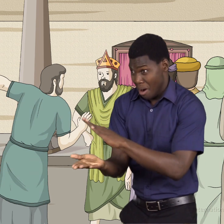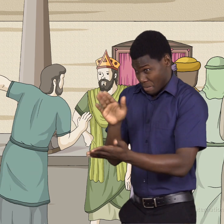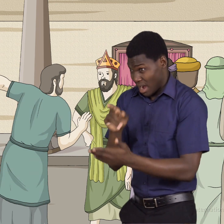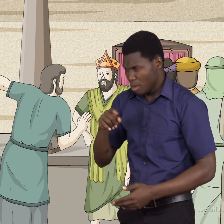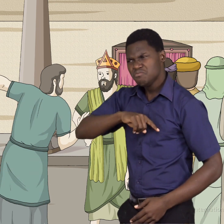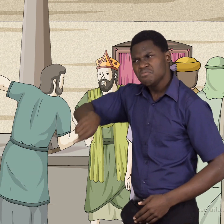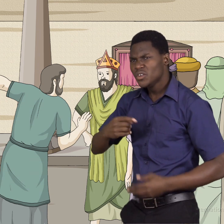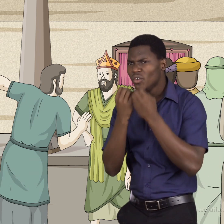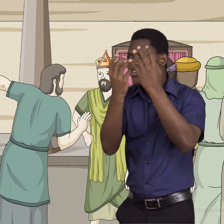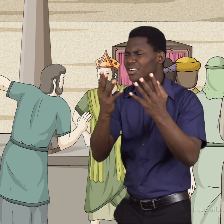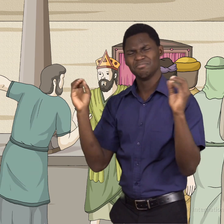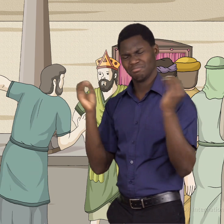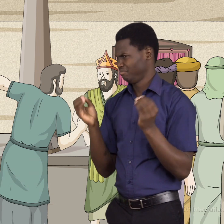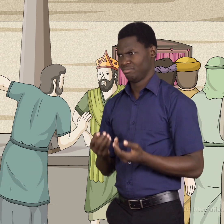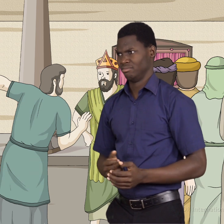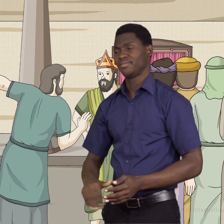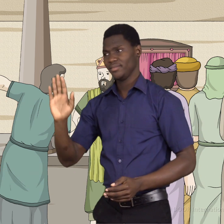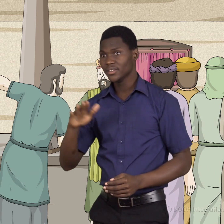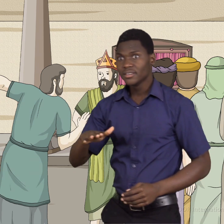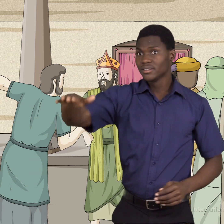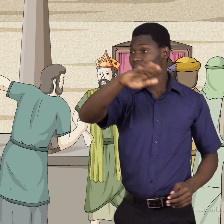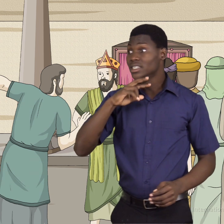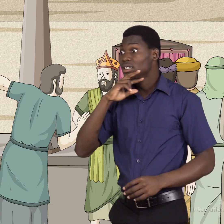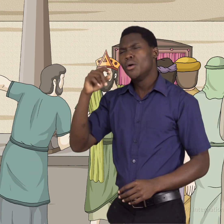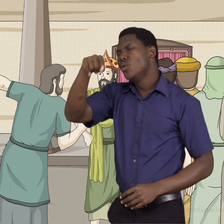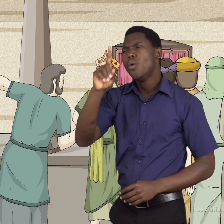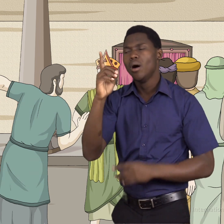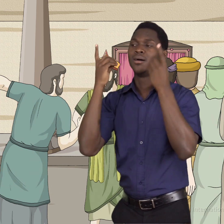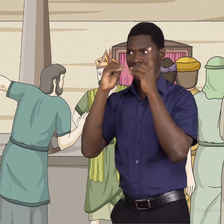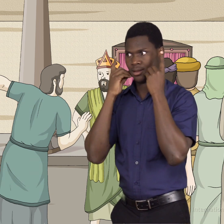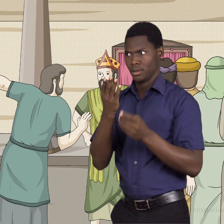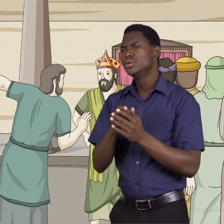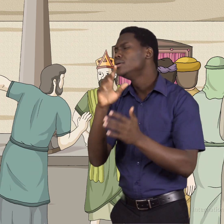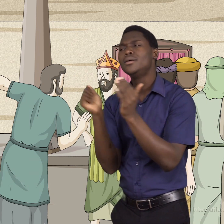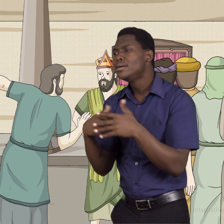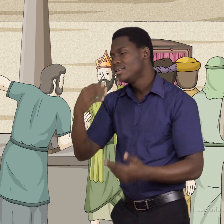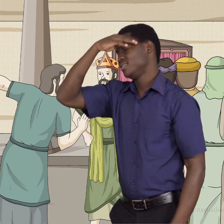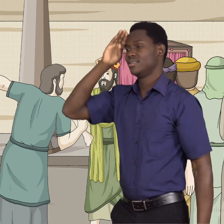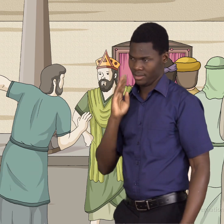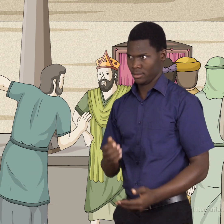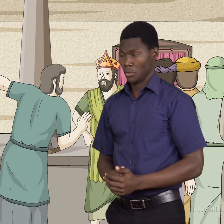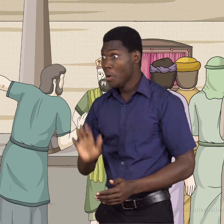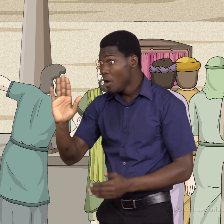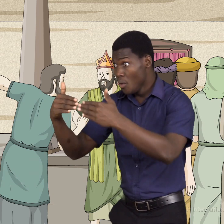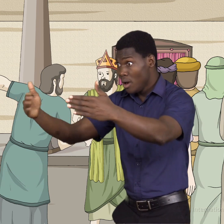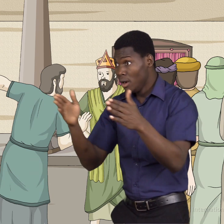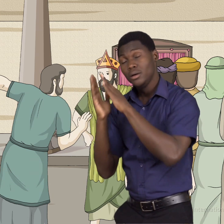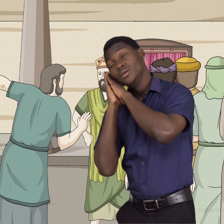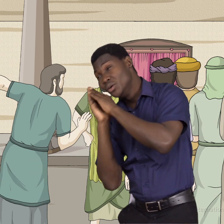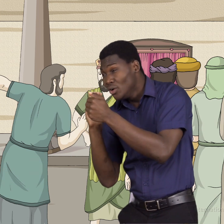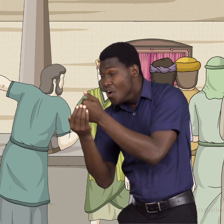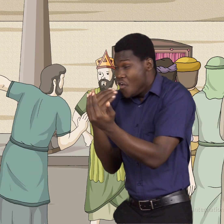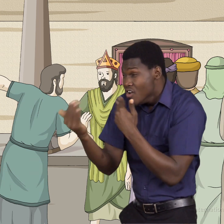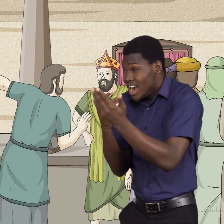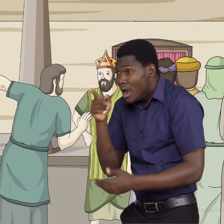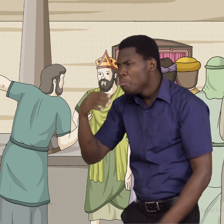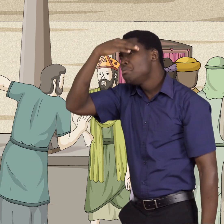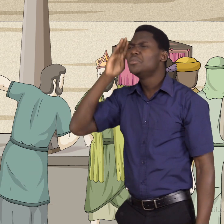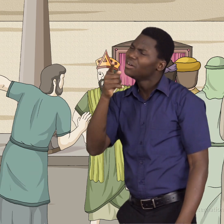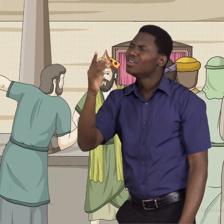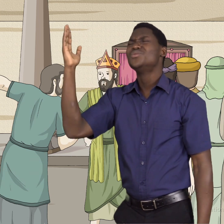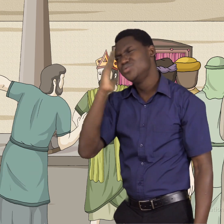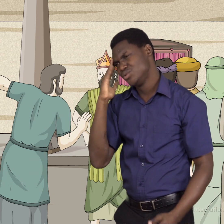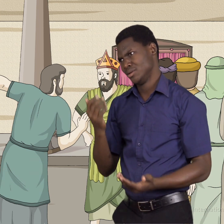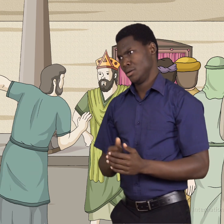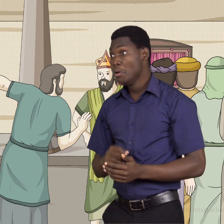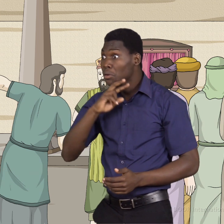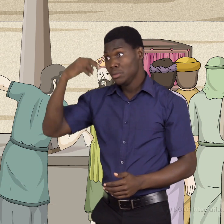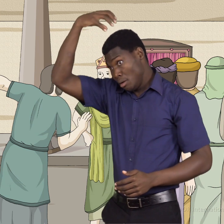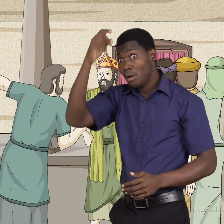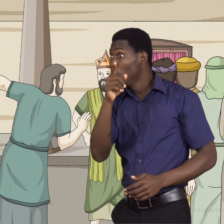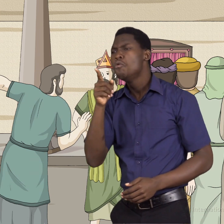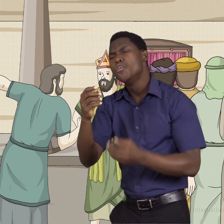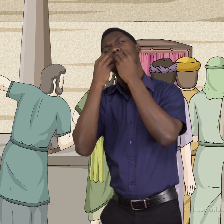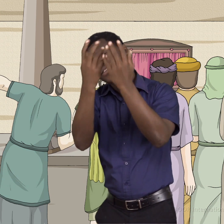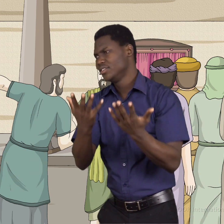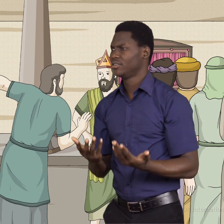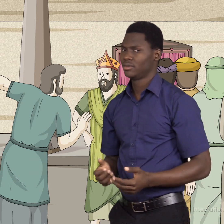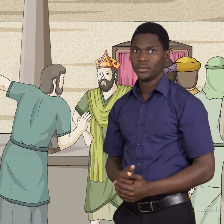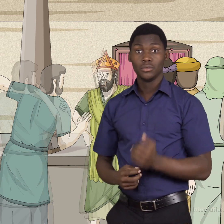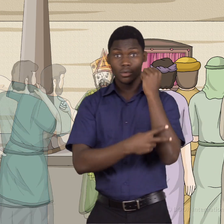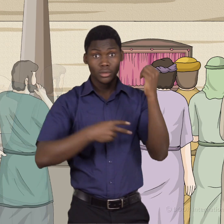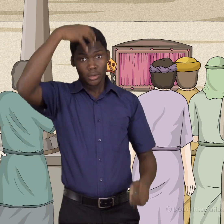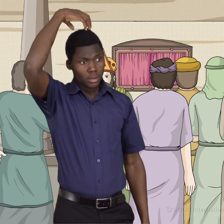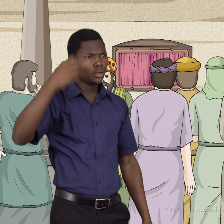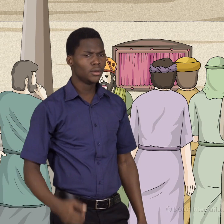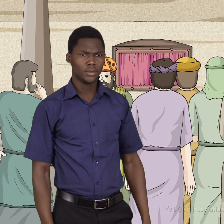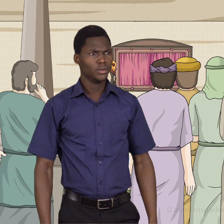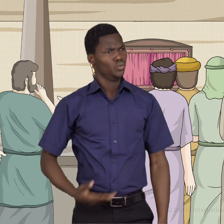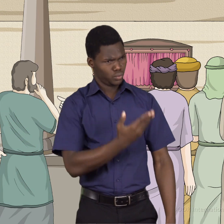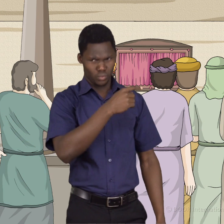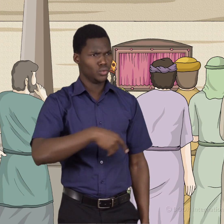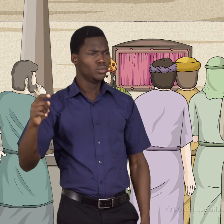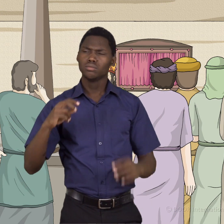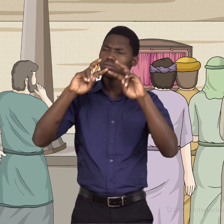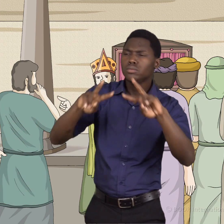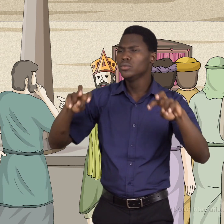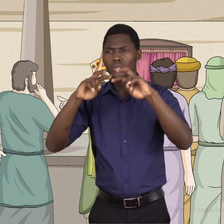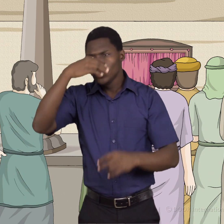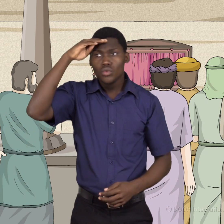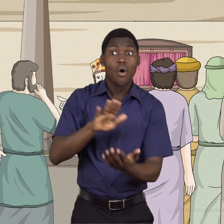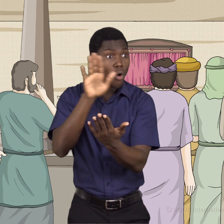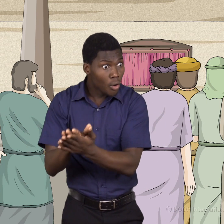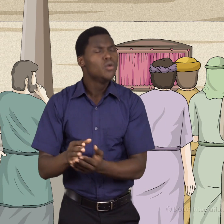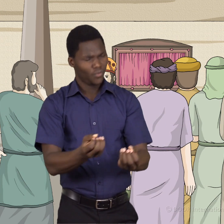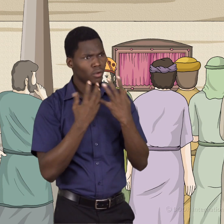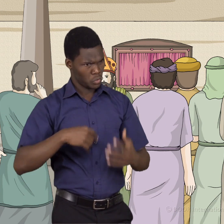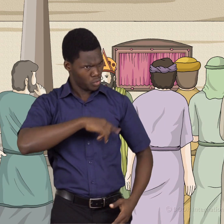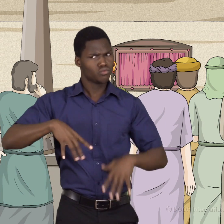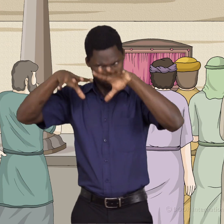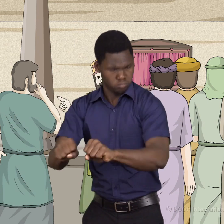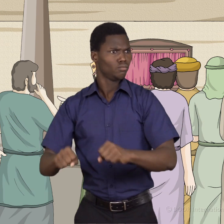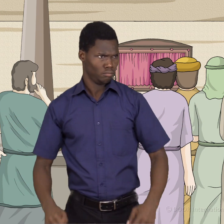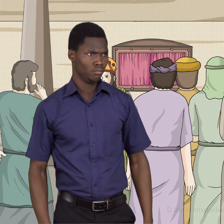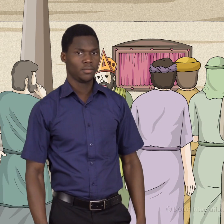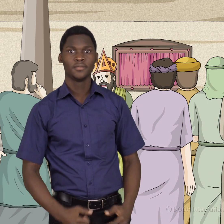For Elisha, the prophet in Israel, tells the king of Israel the very words you speak in your bedroom.”